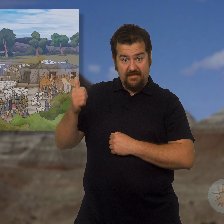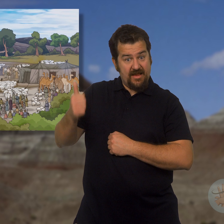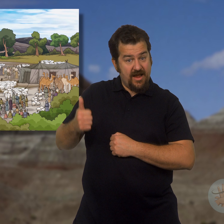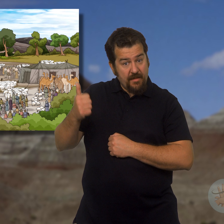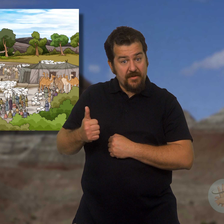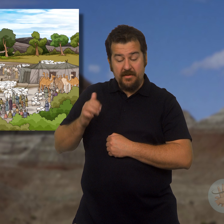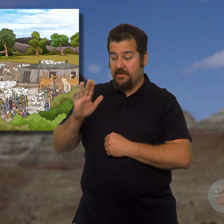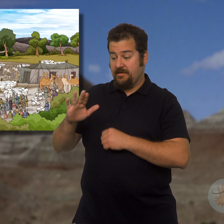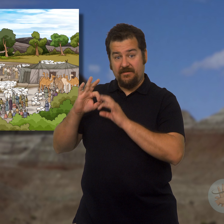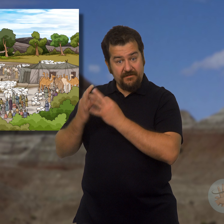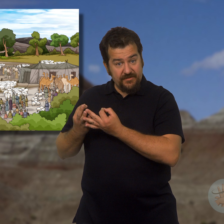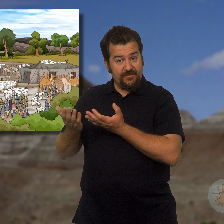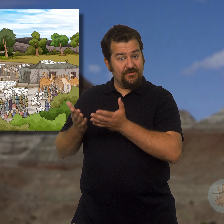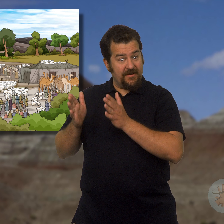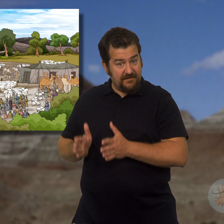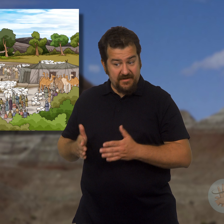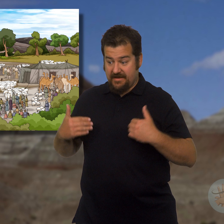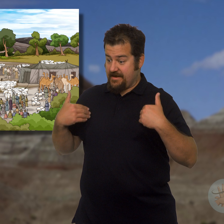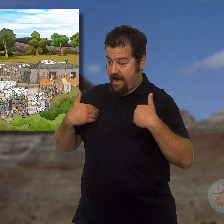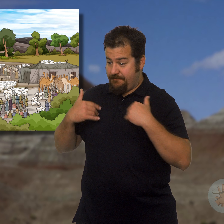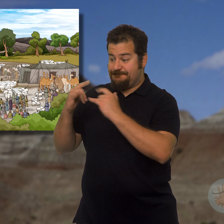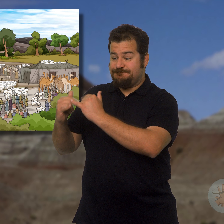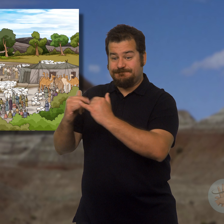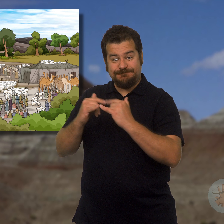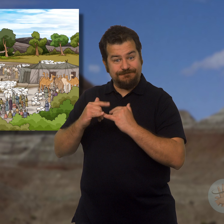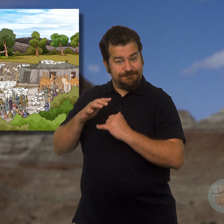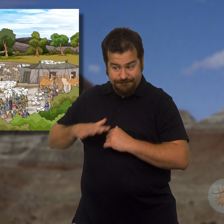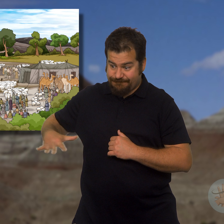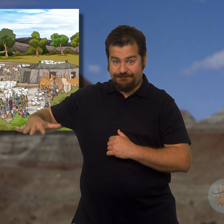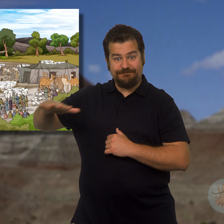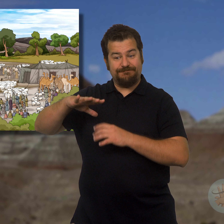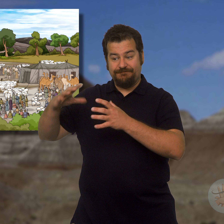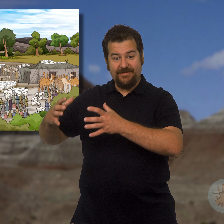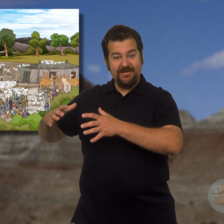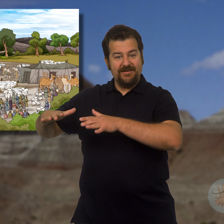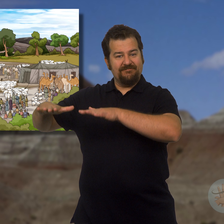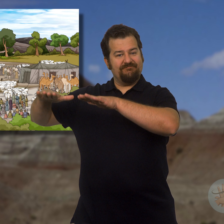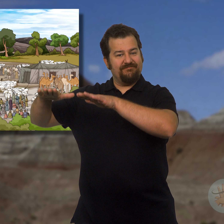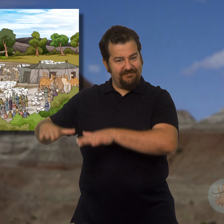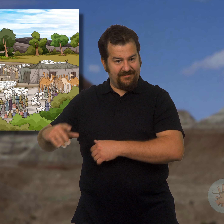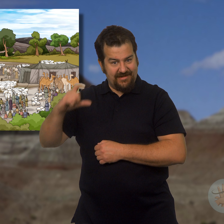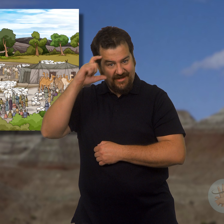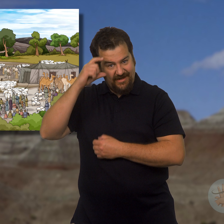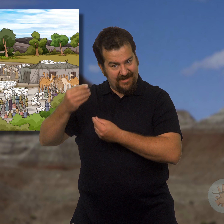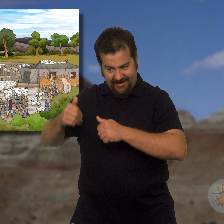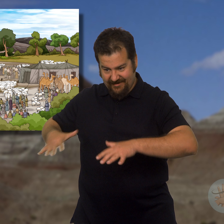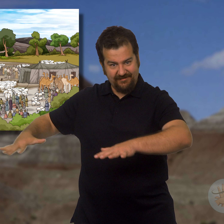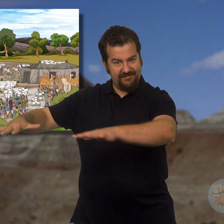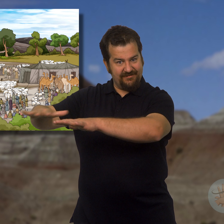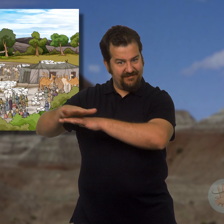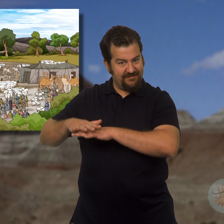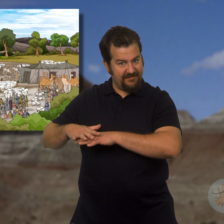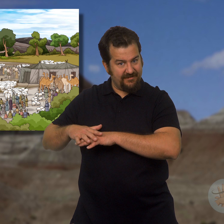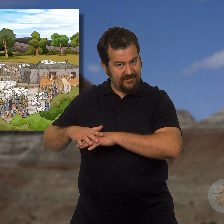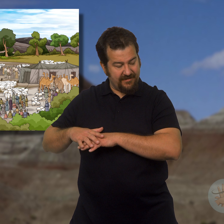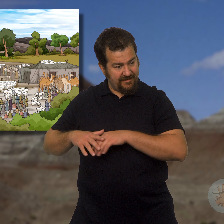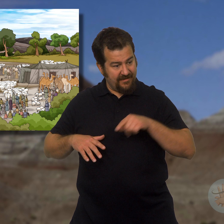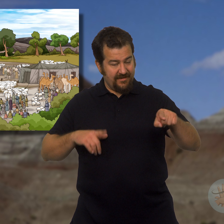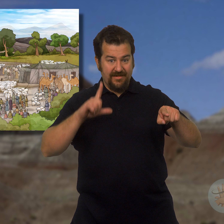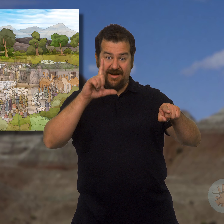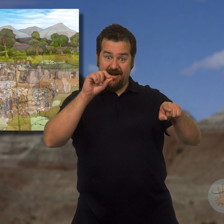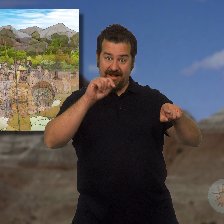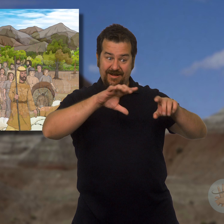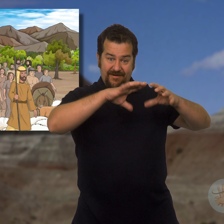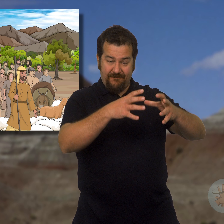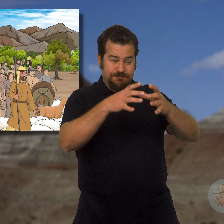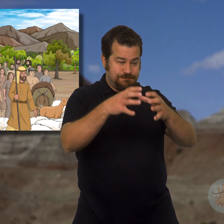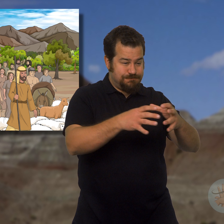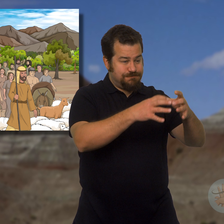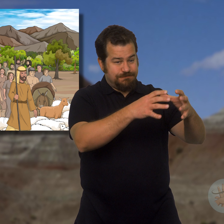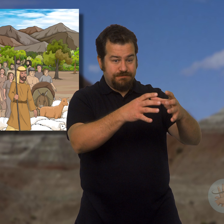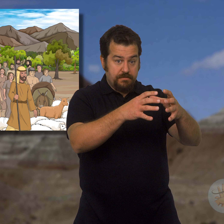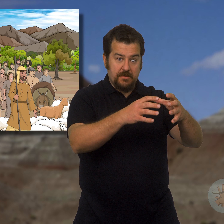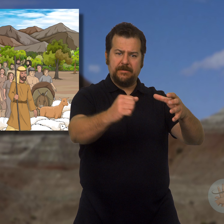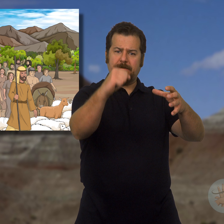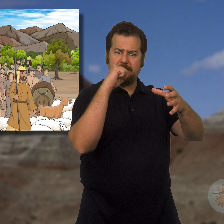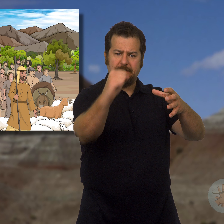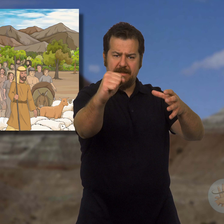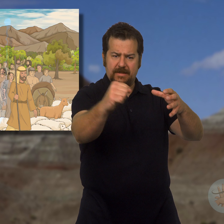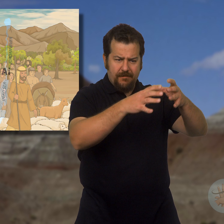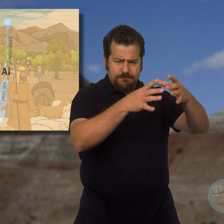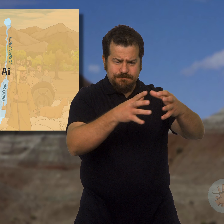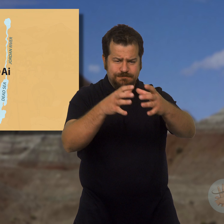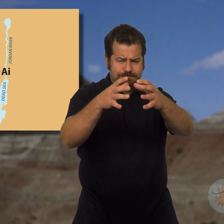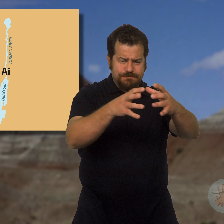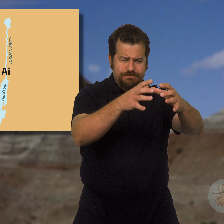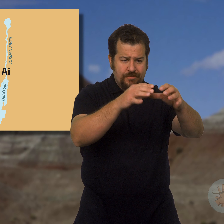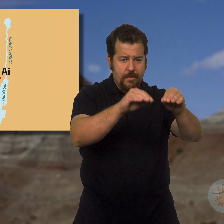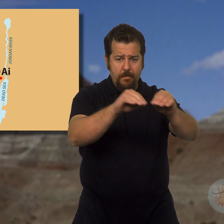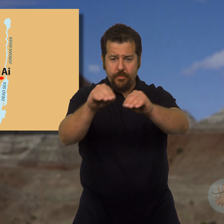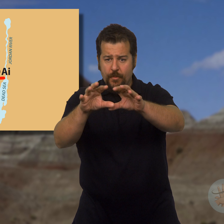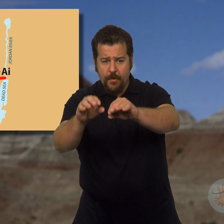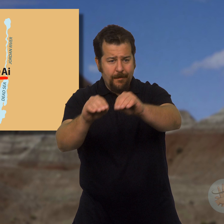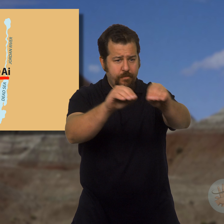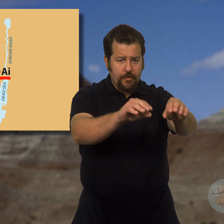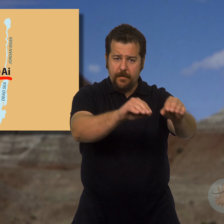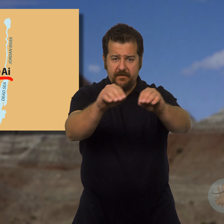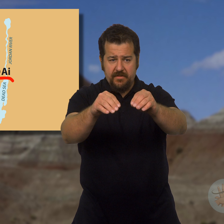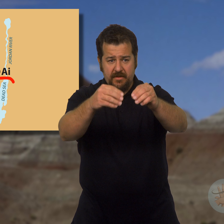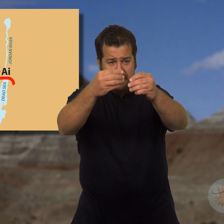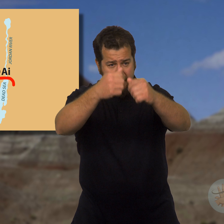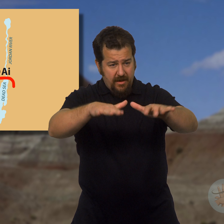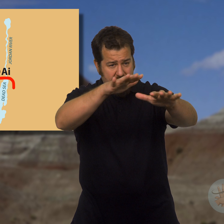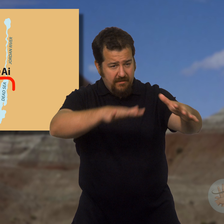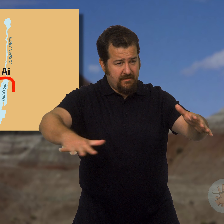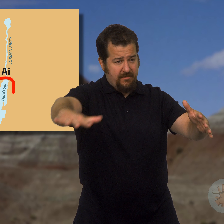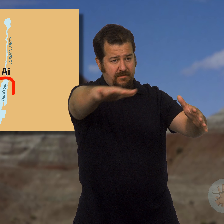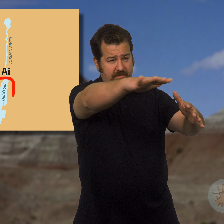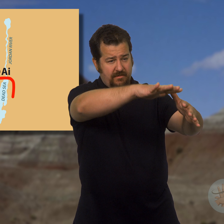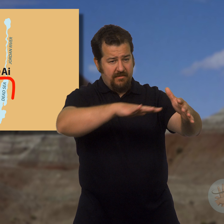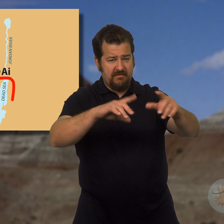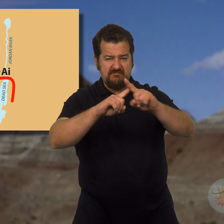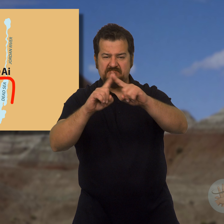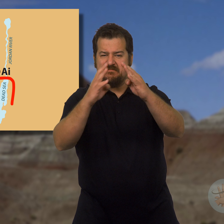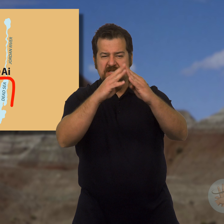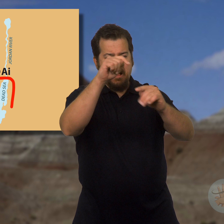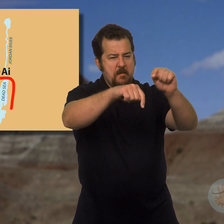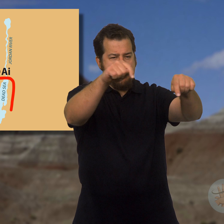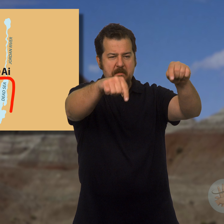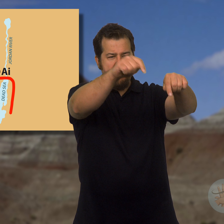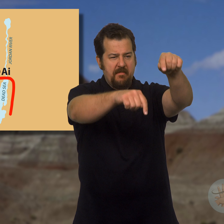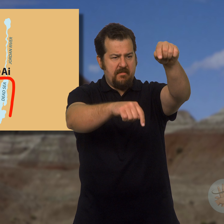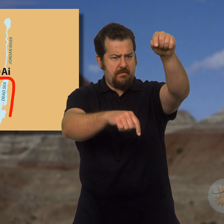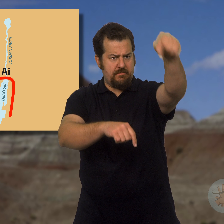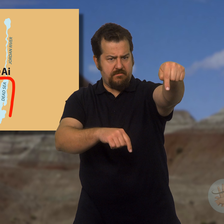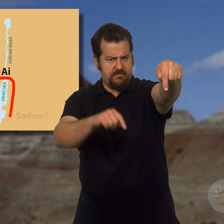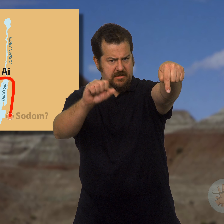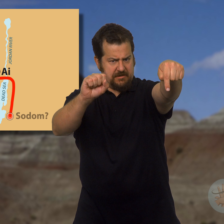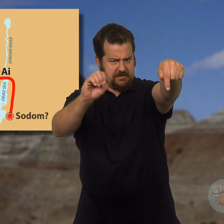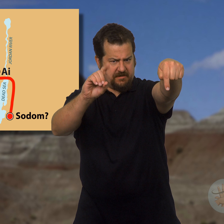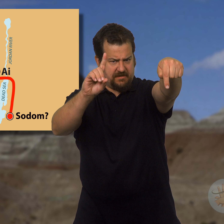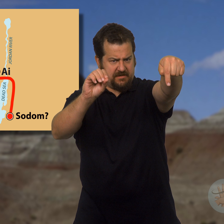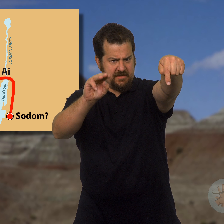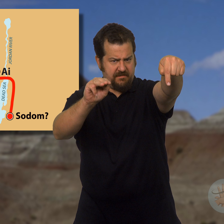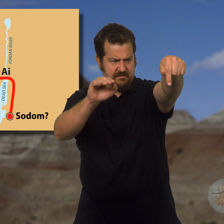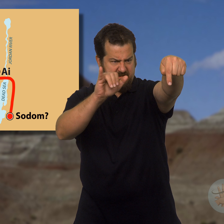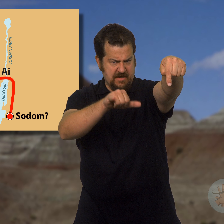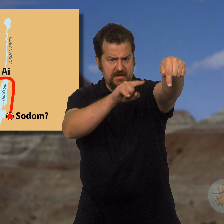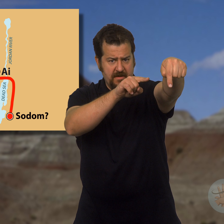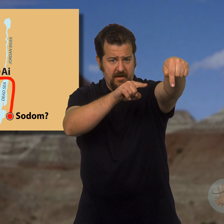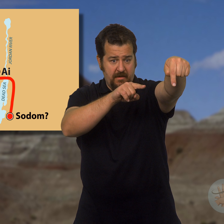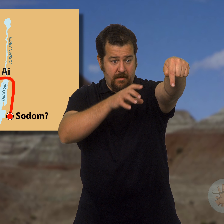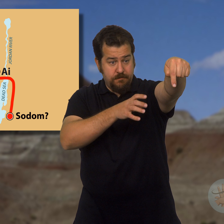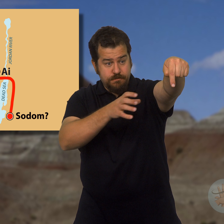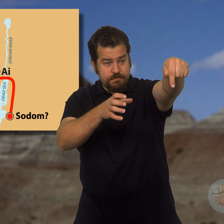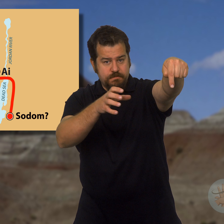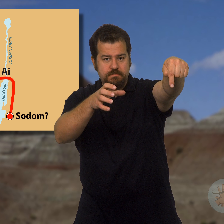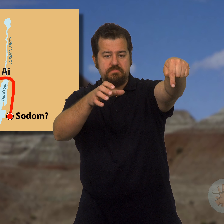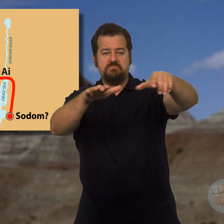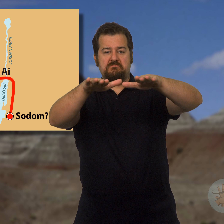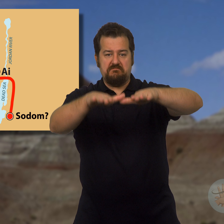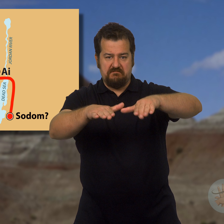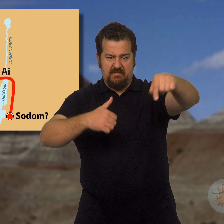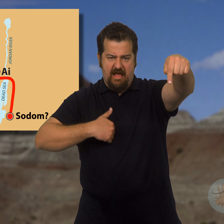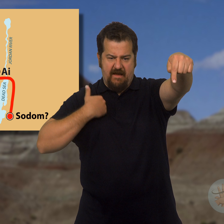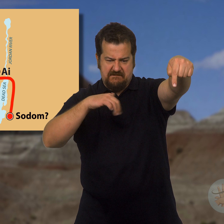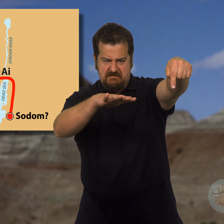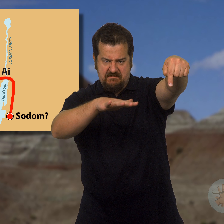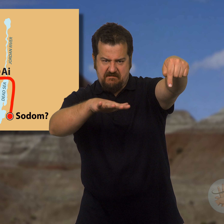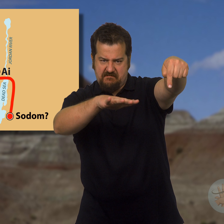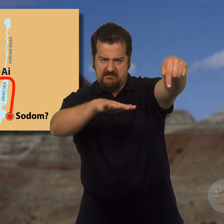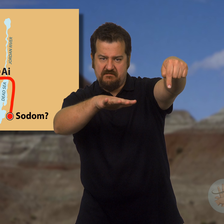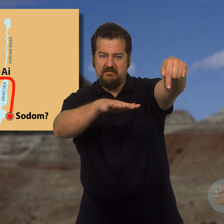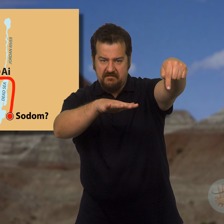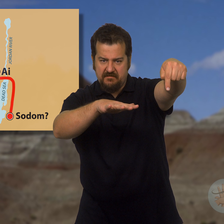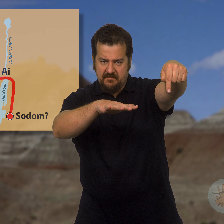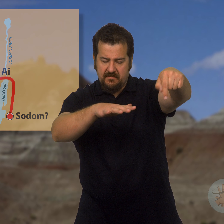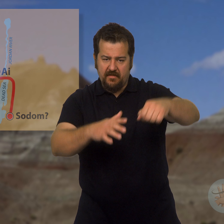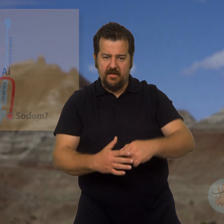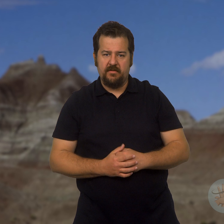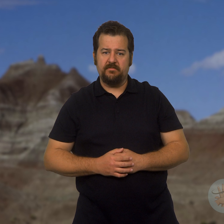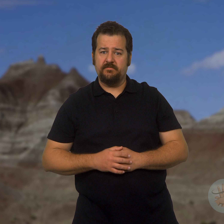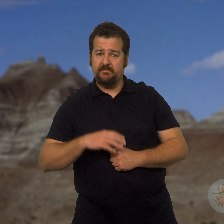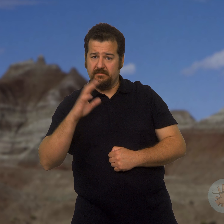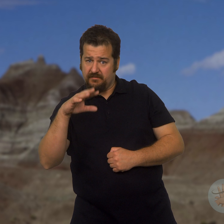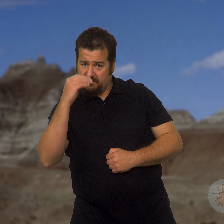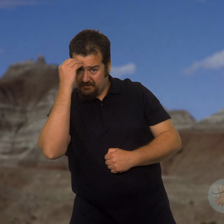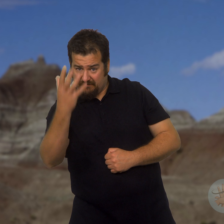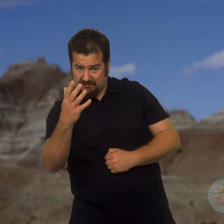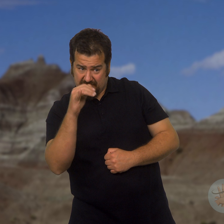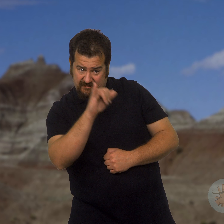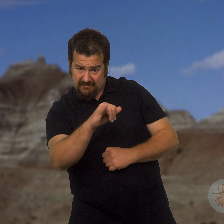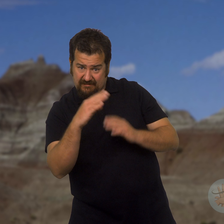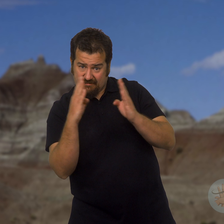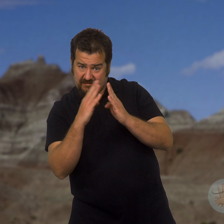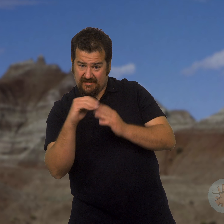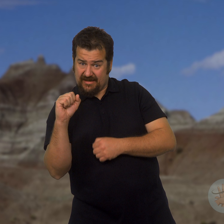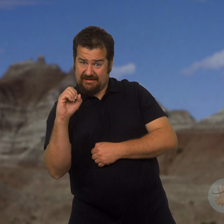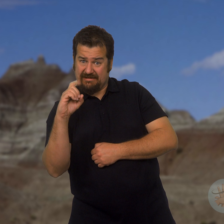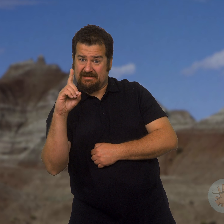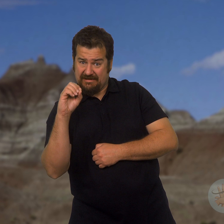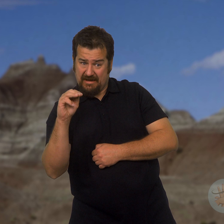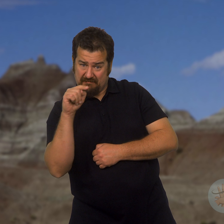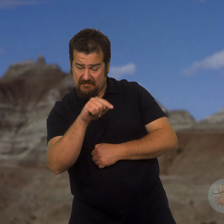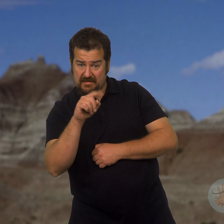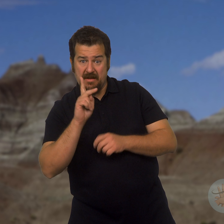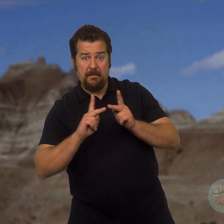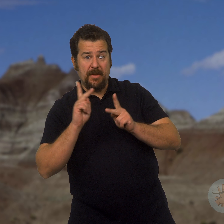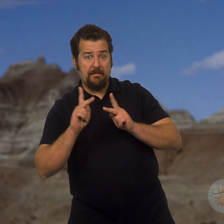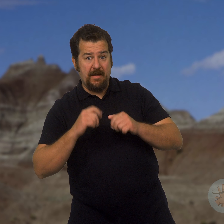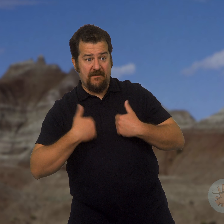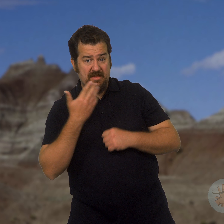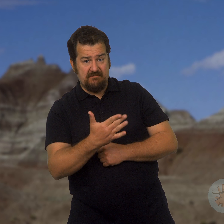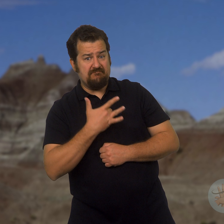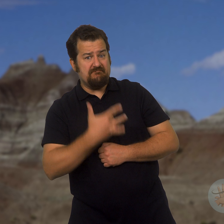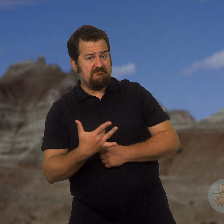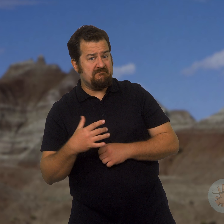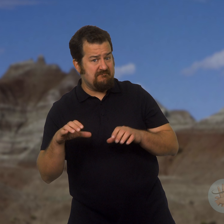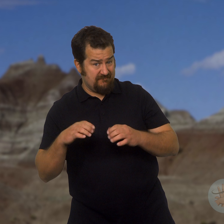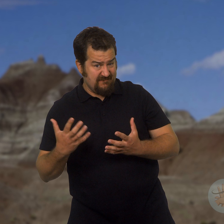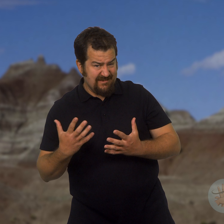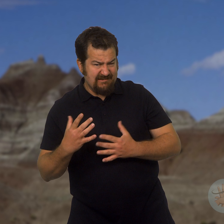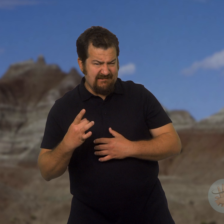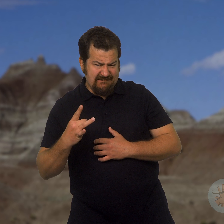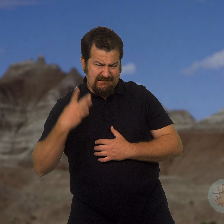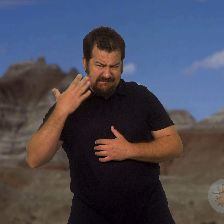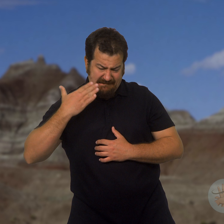Abram lived in the land of Canaan, but Lot settled in the cities of the plain and pitched his tent toward Sodom.